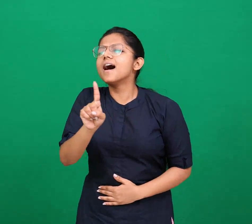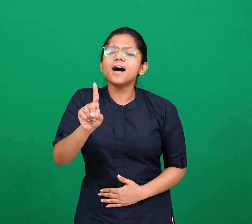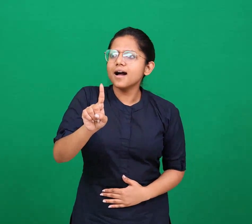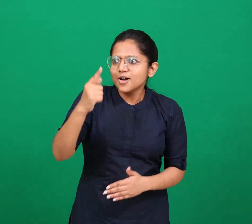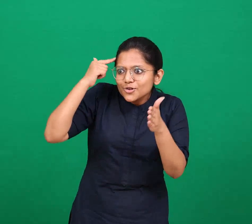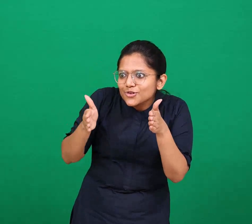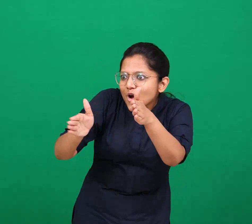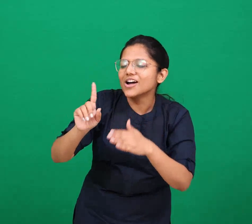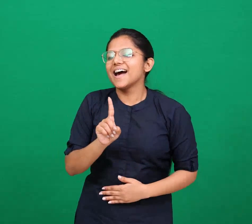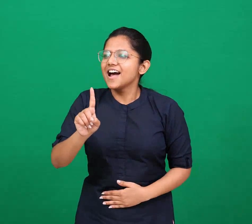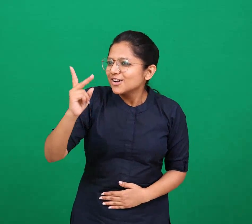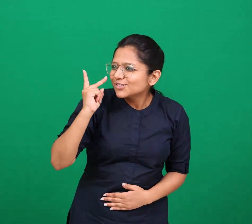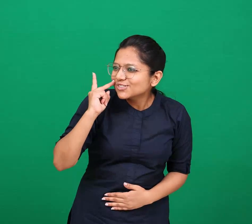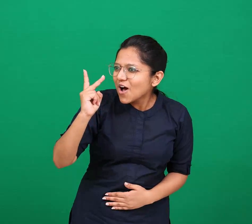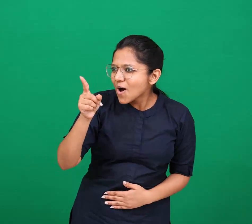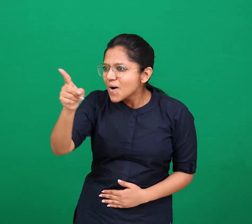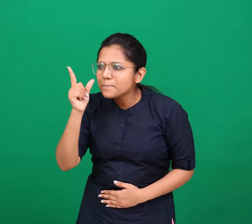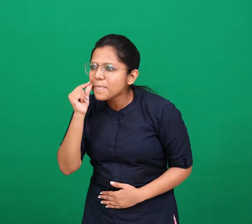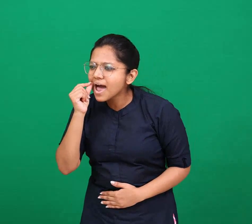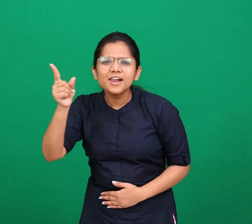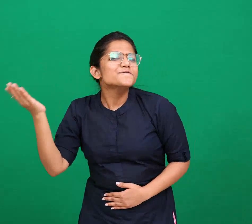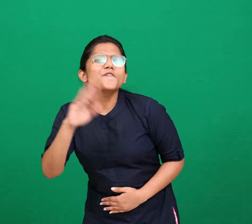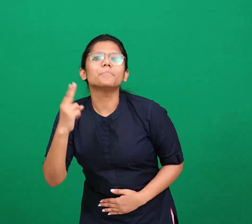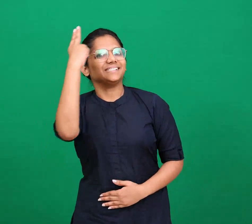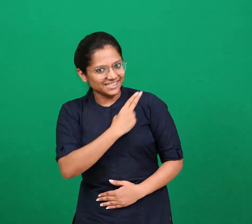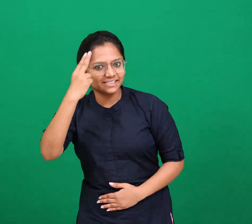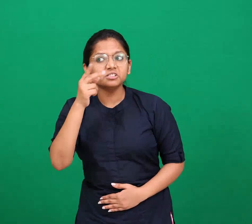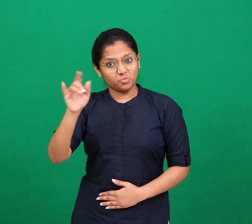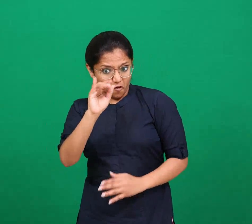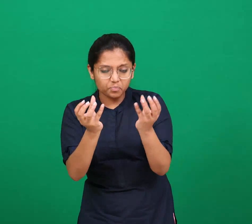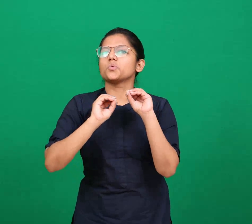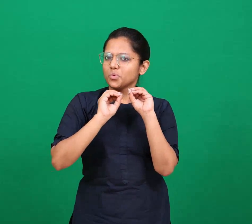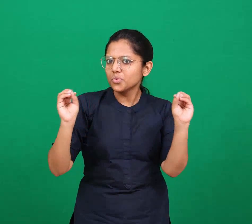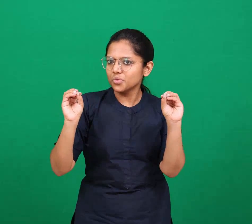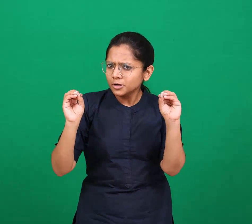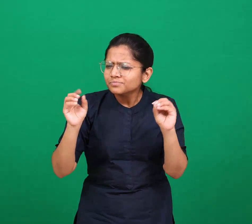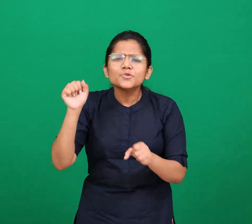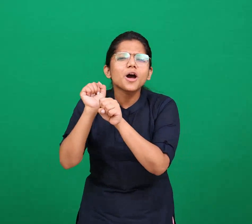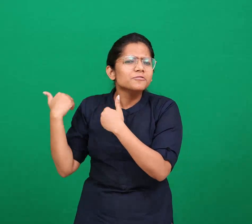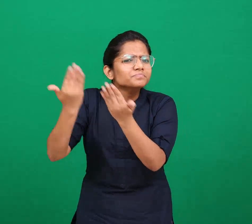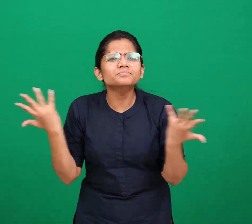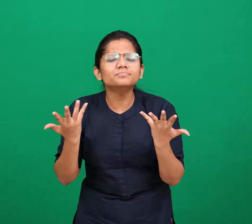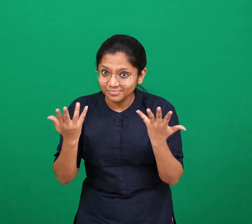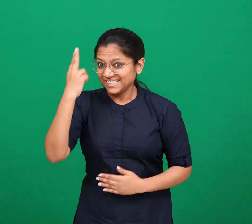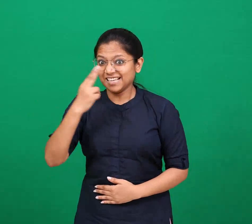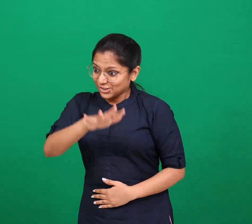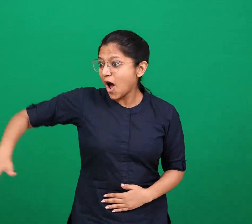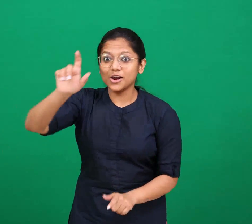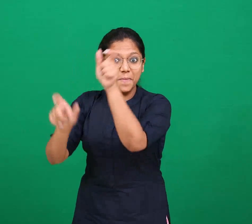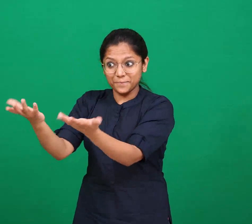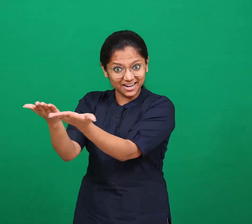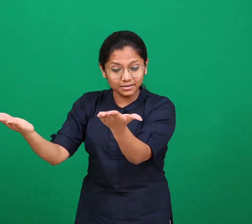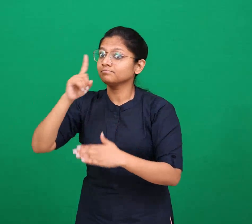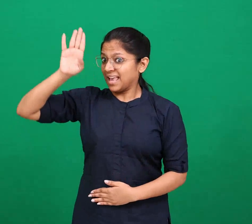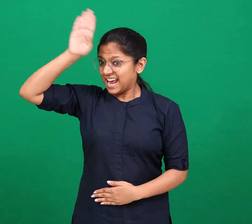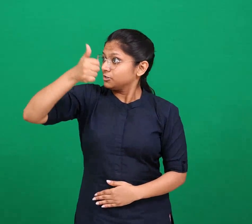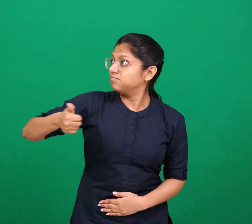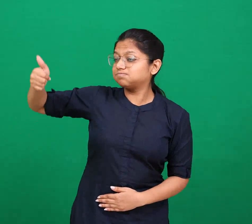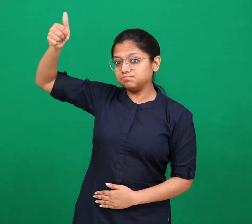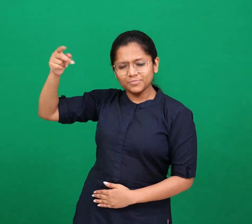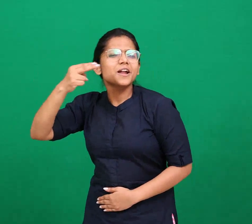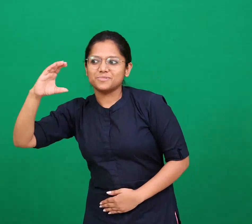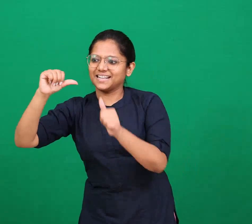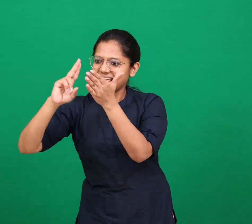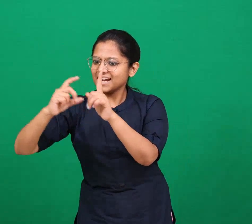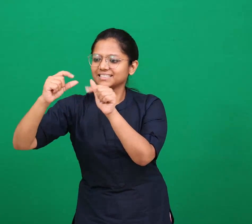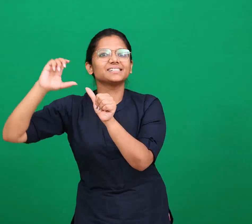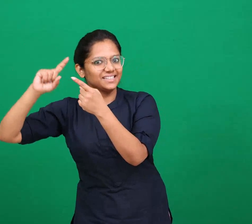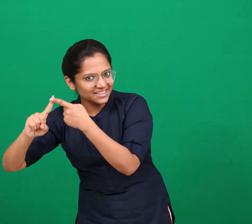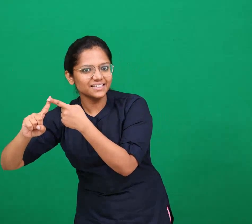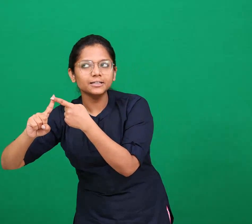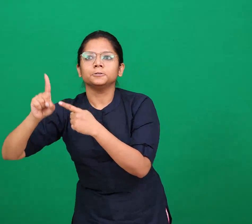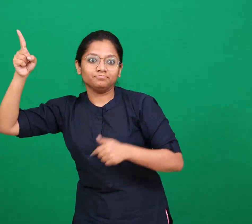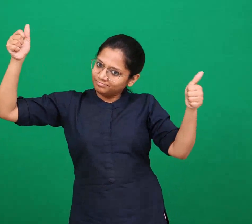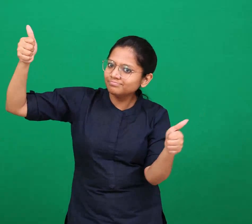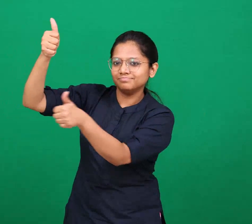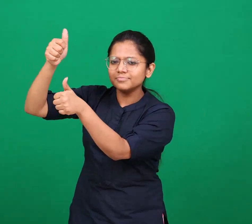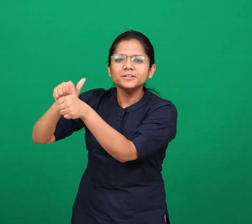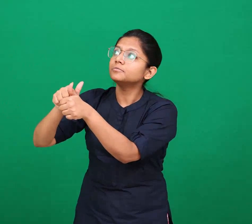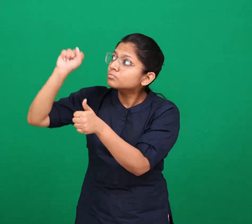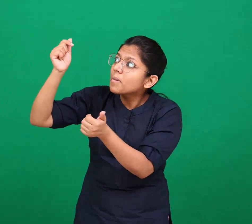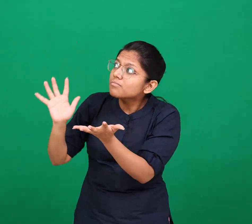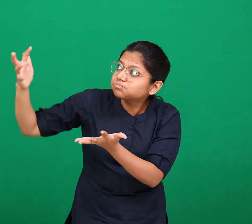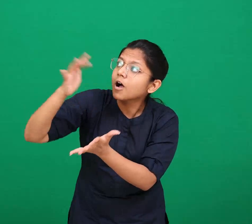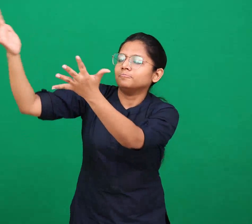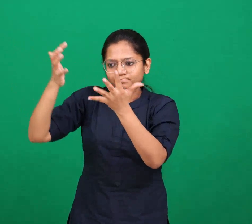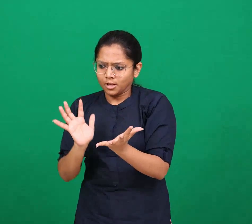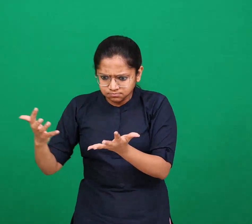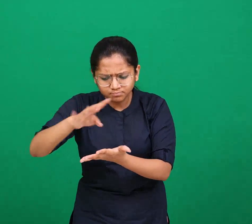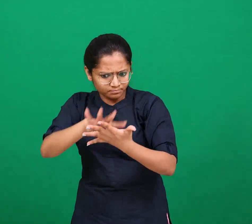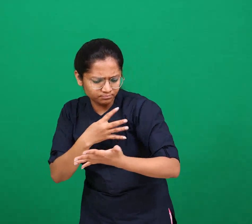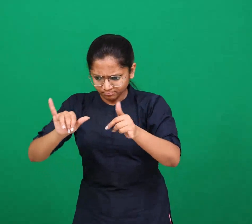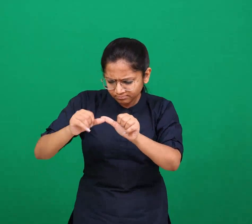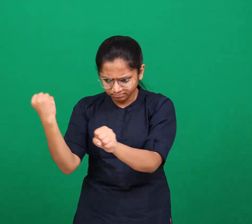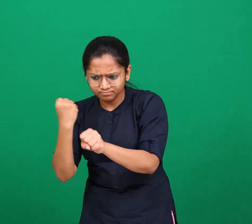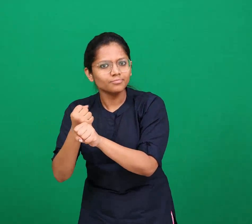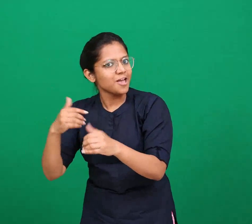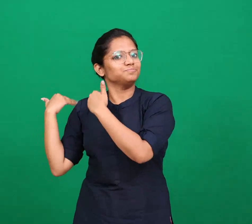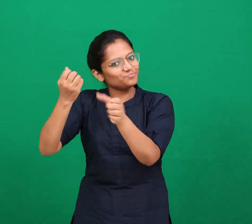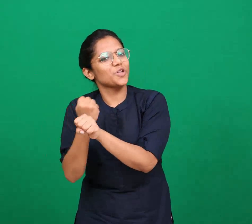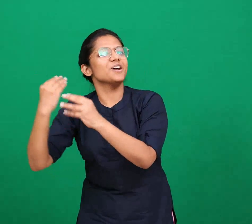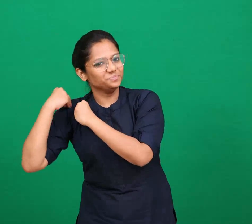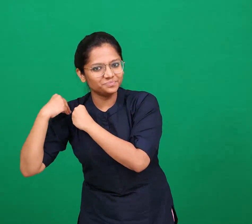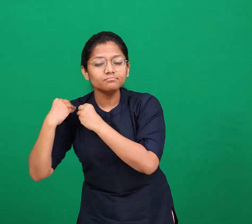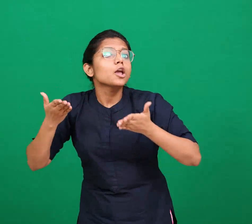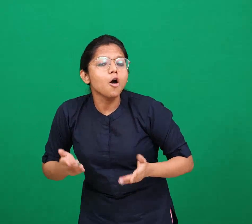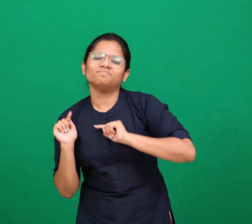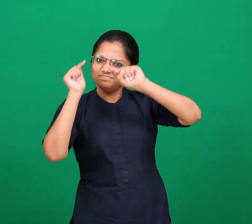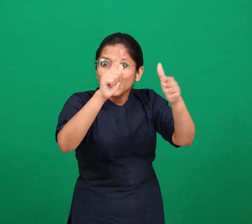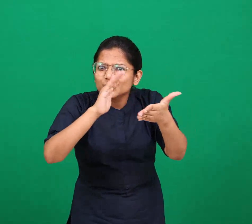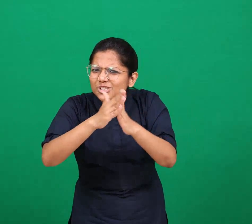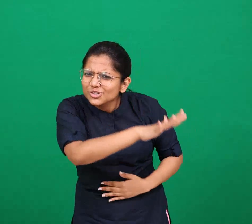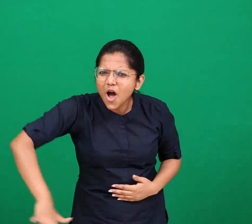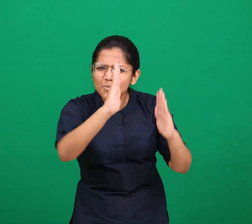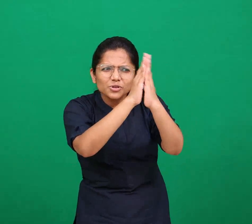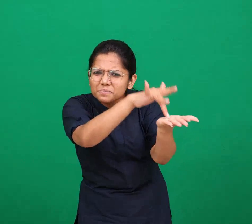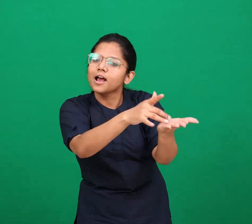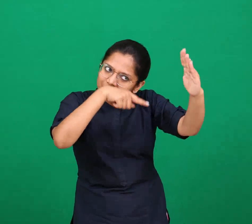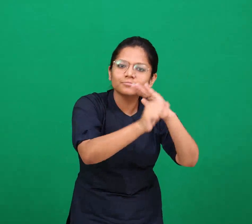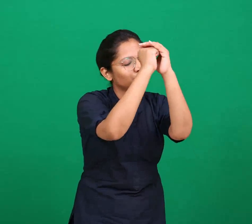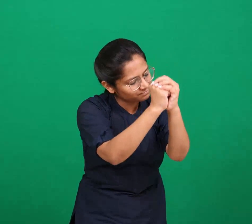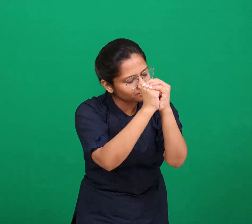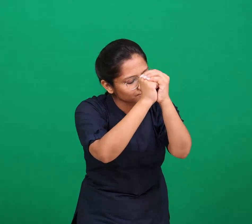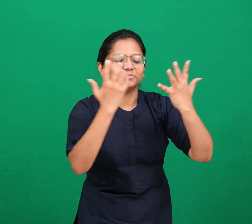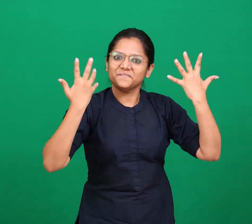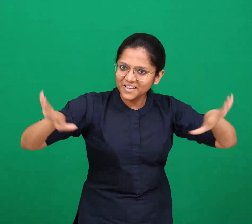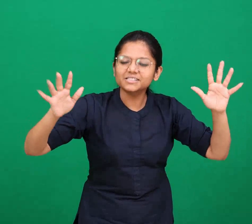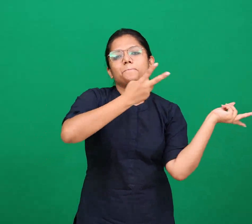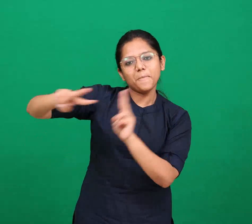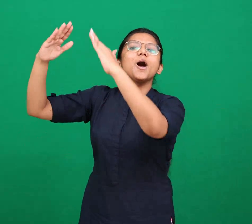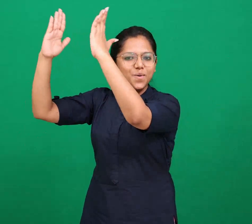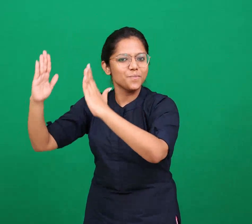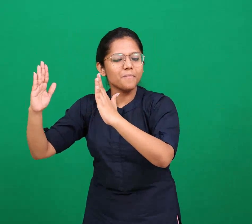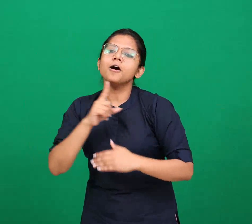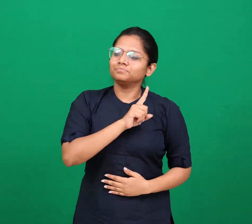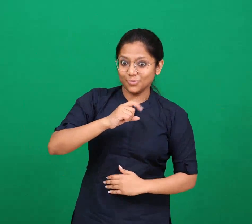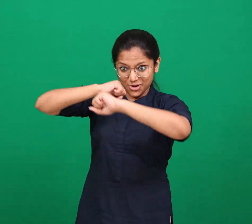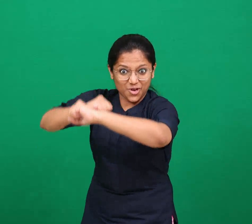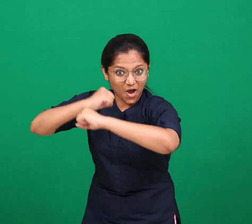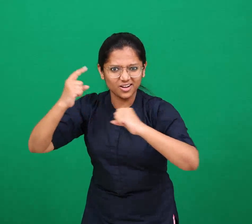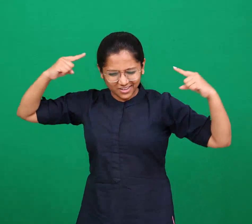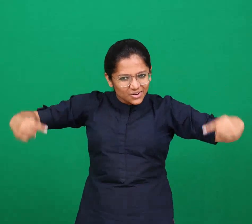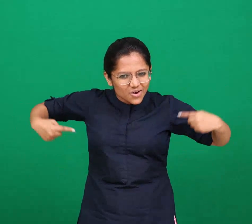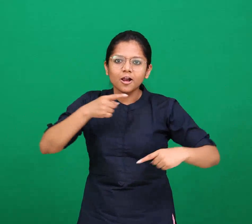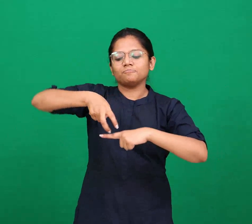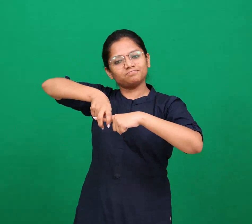So he started out, and on his way he met an Ethiopian eunuch, a court official in charge of the entire treasury of Candace, queen of the Ethiopians.